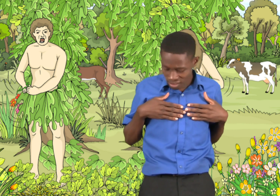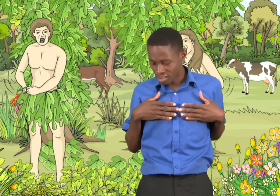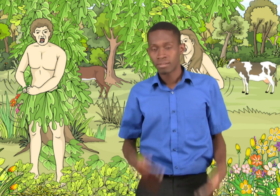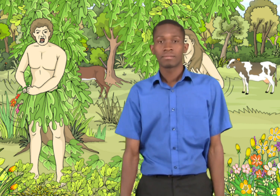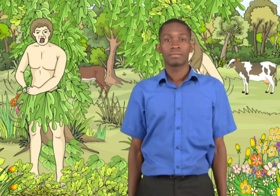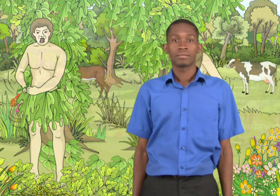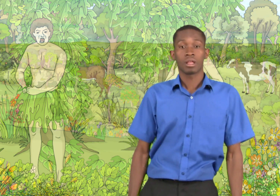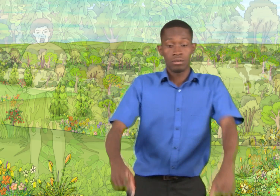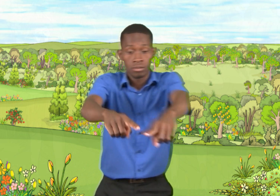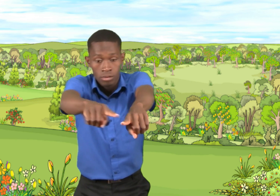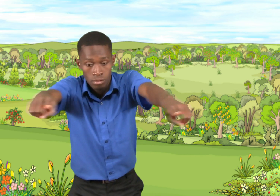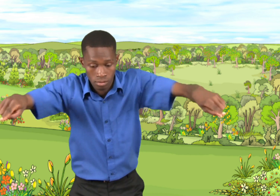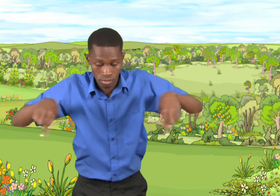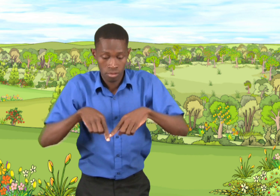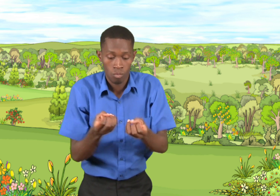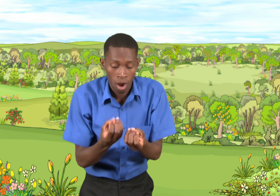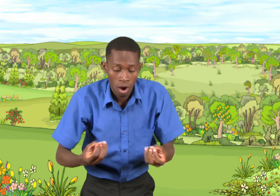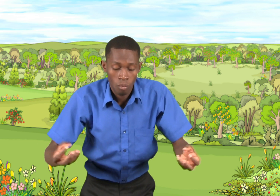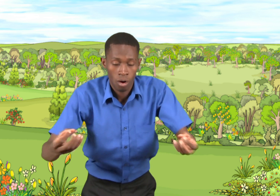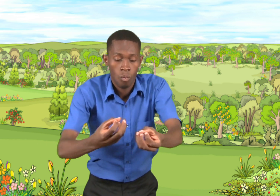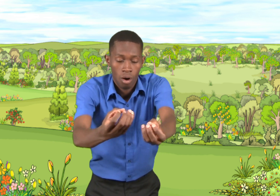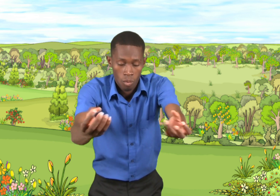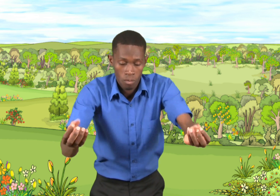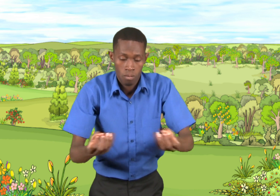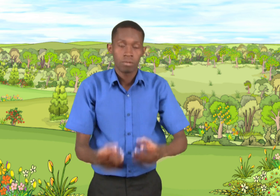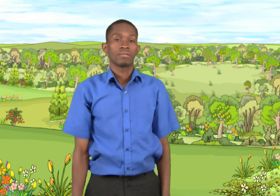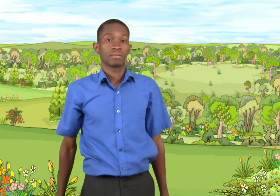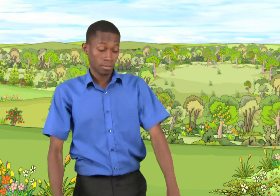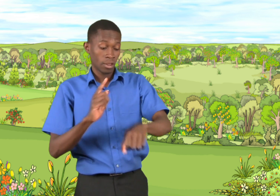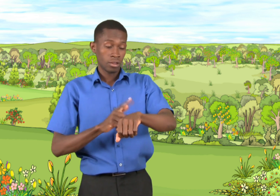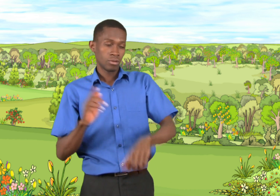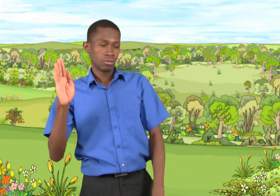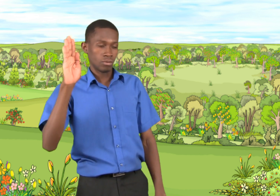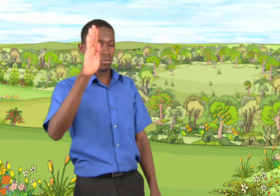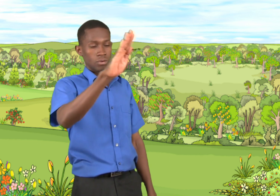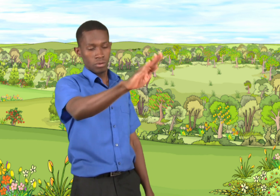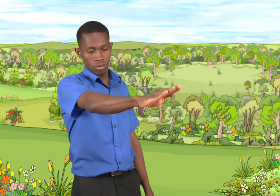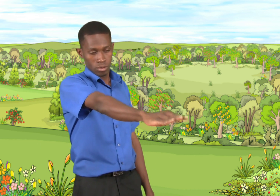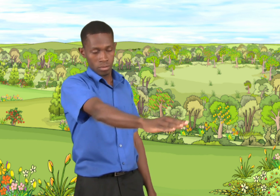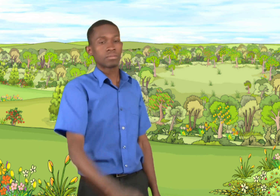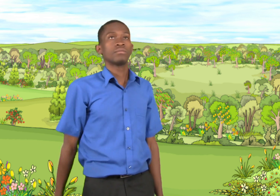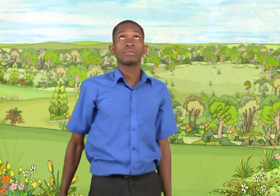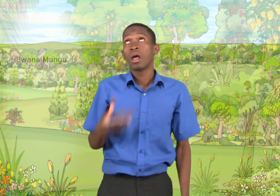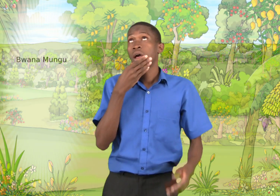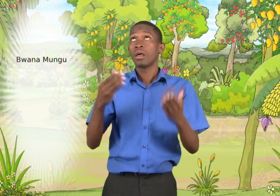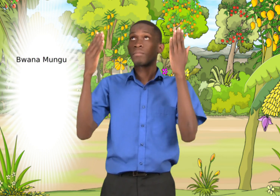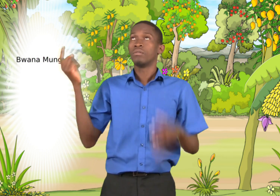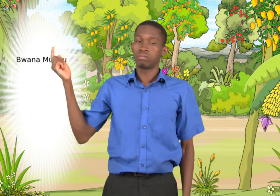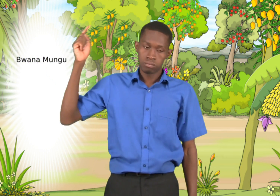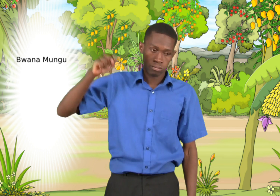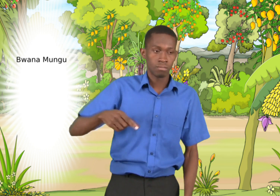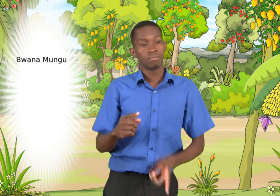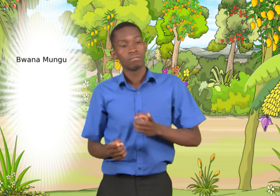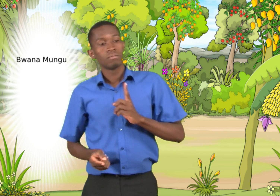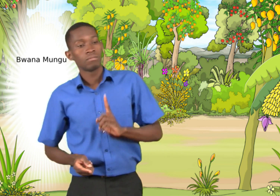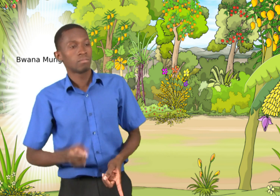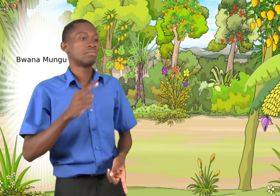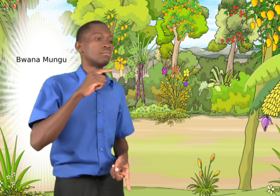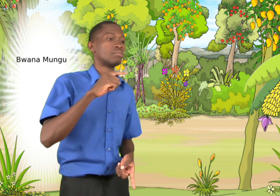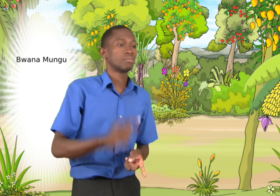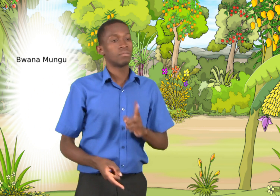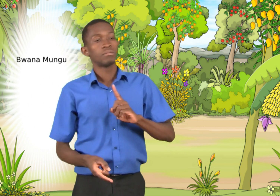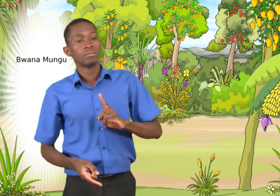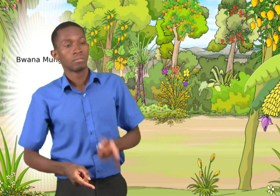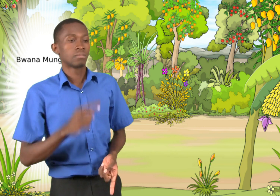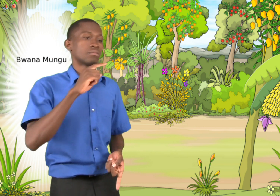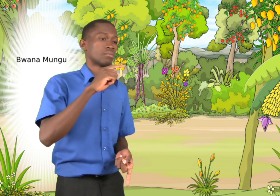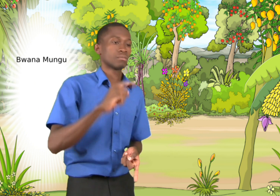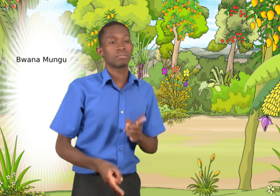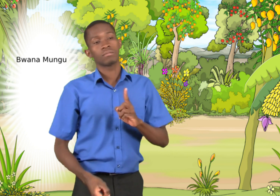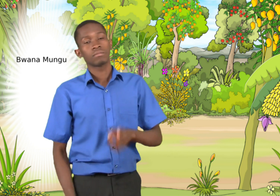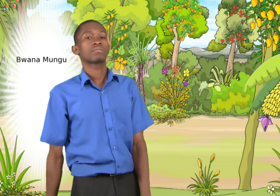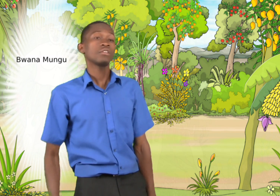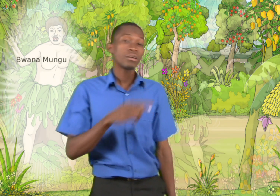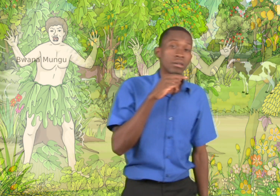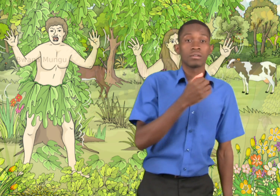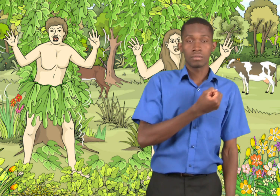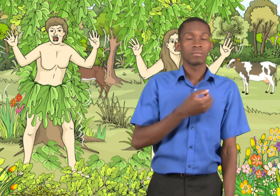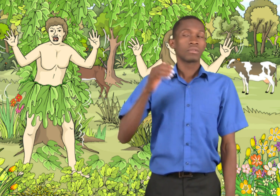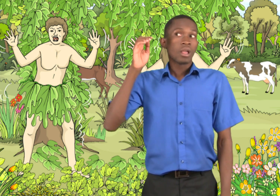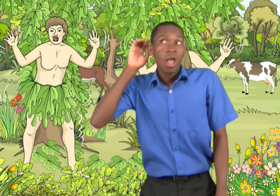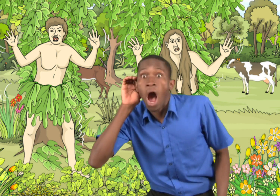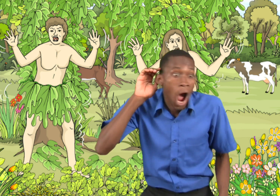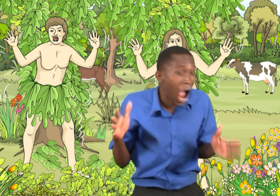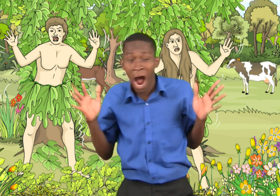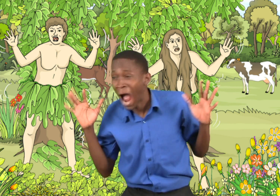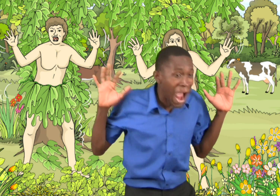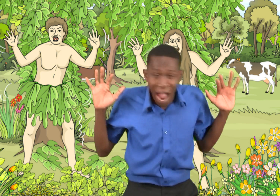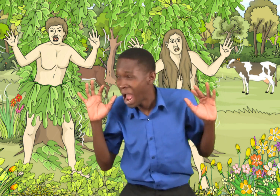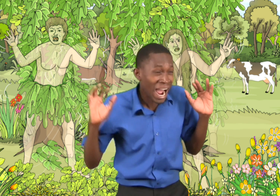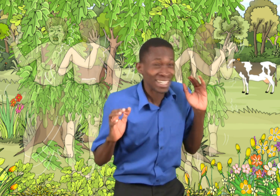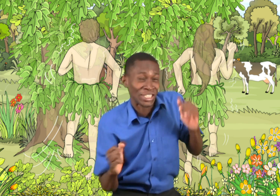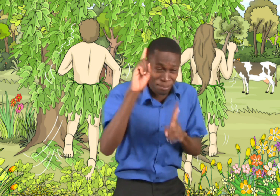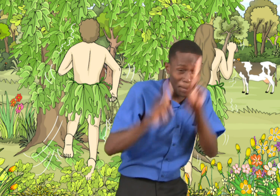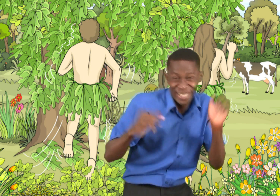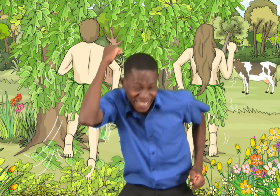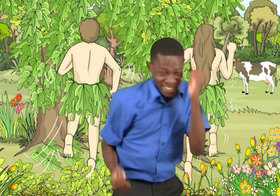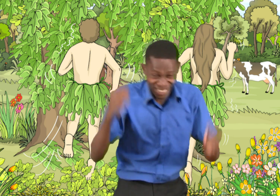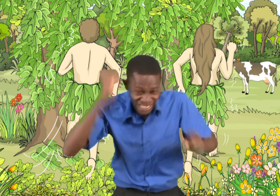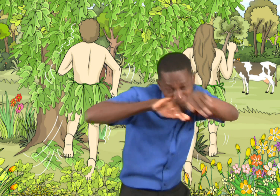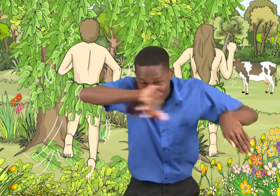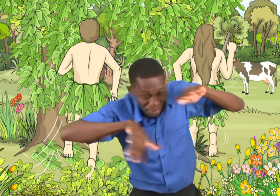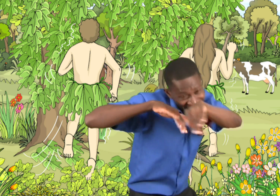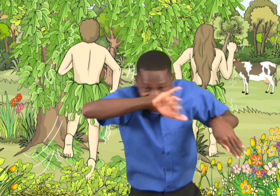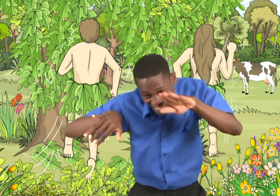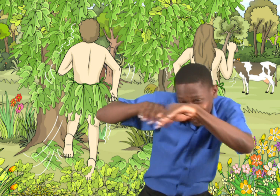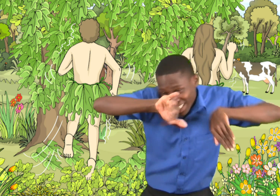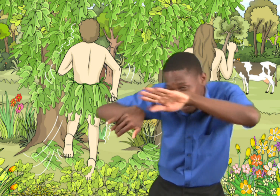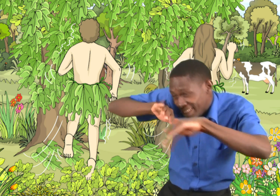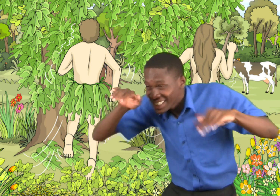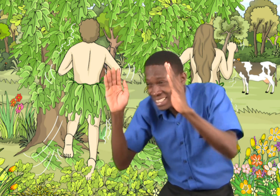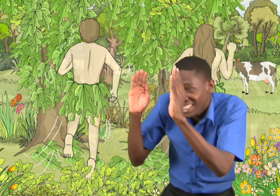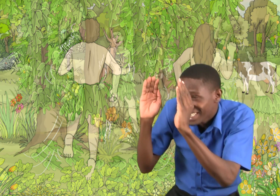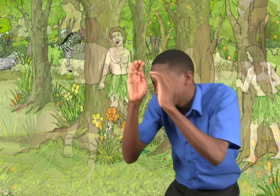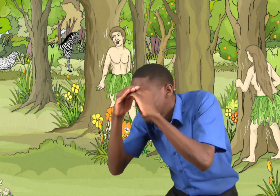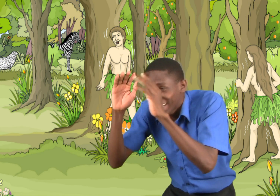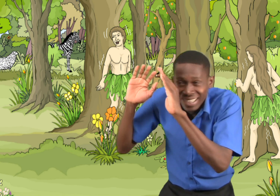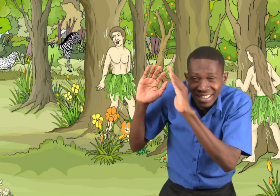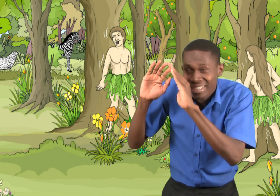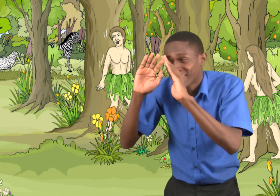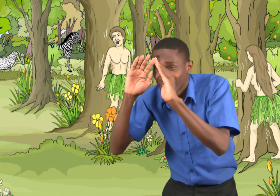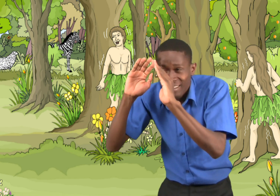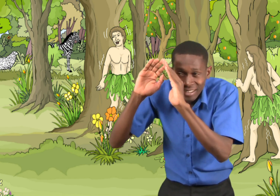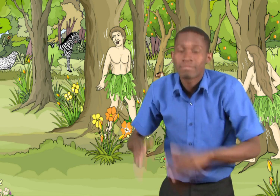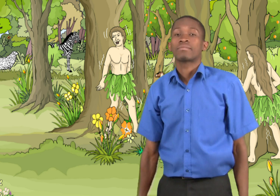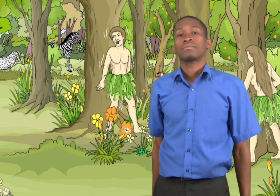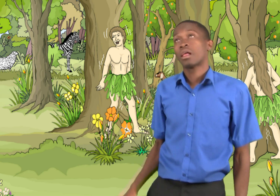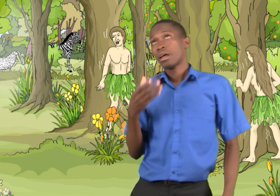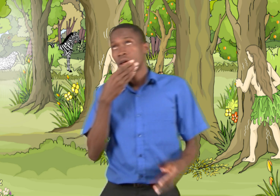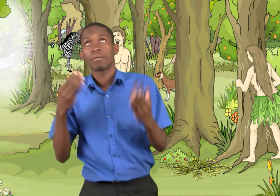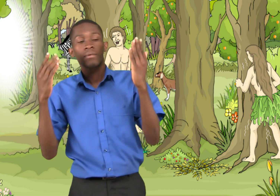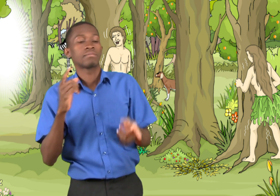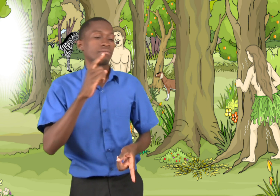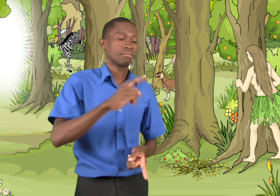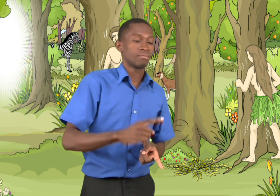Then the man and his wife heard the voice of the LORD God walking in the garden in the breeze of the day, and they hid themselves from the presence of the LORD God among the trees of the garden.